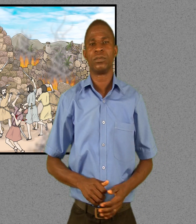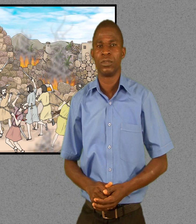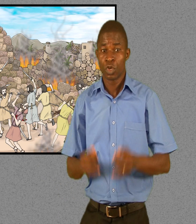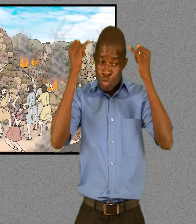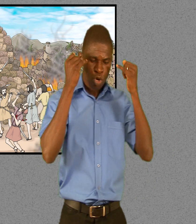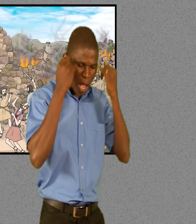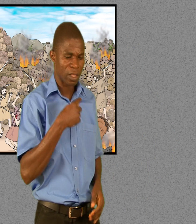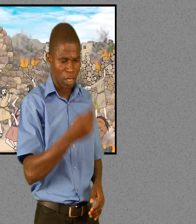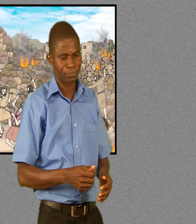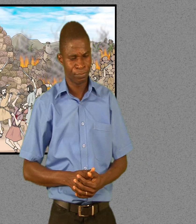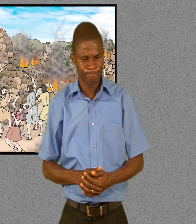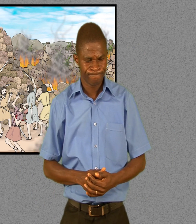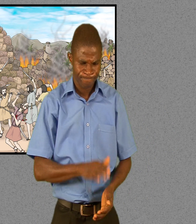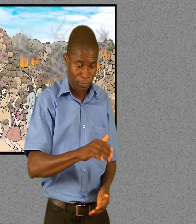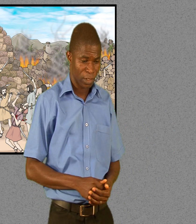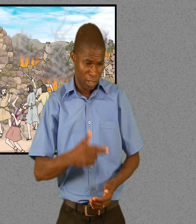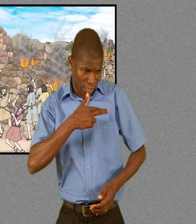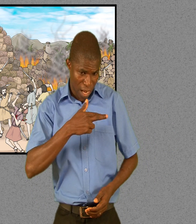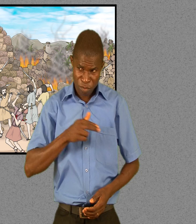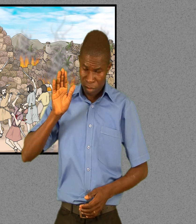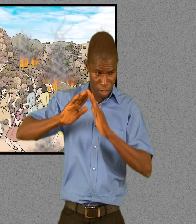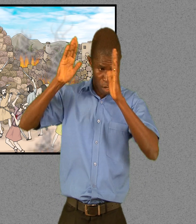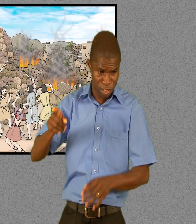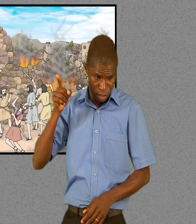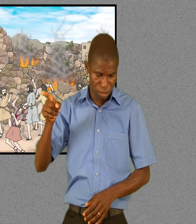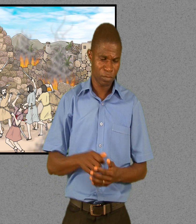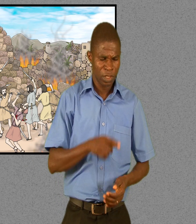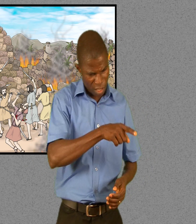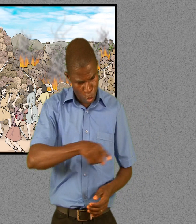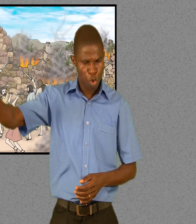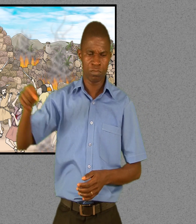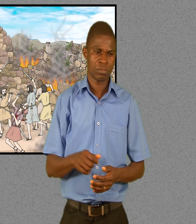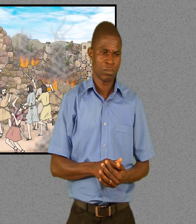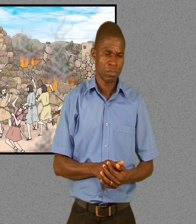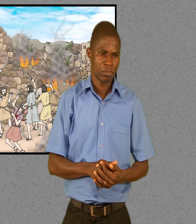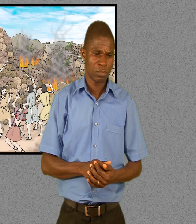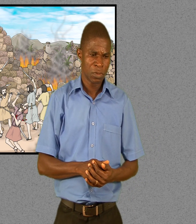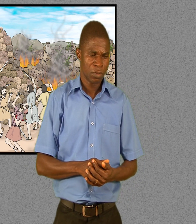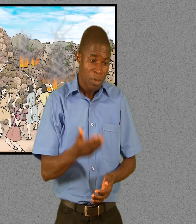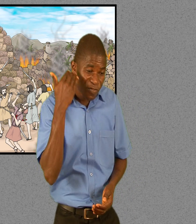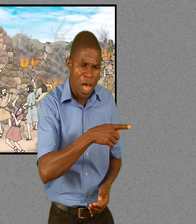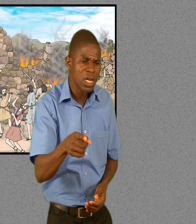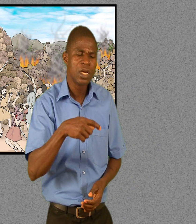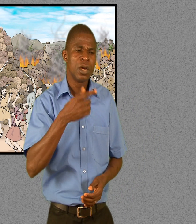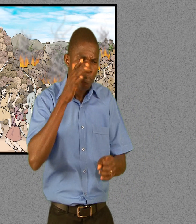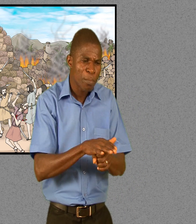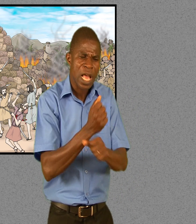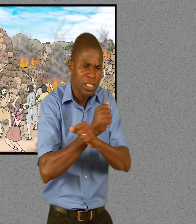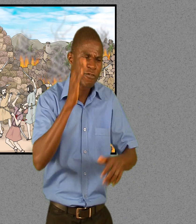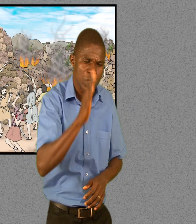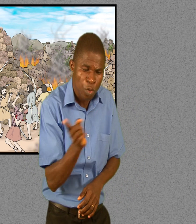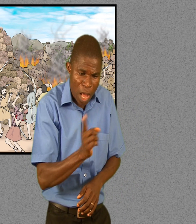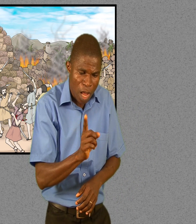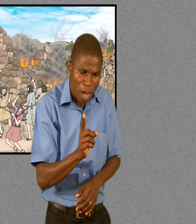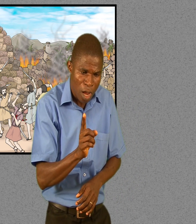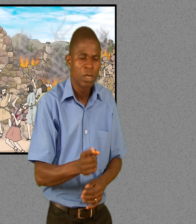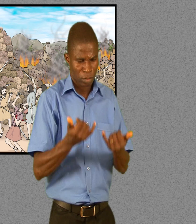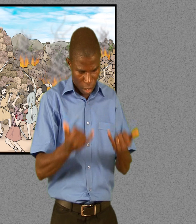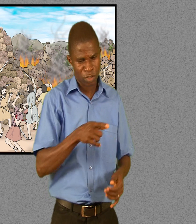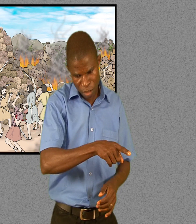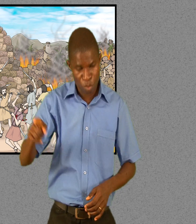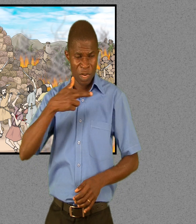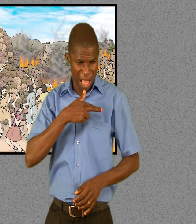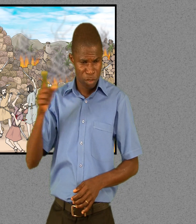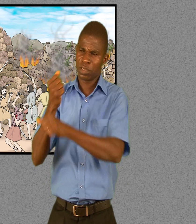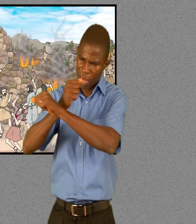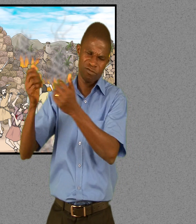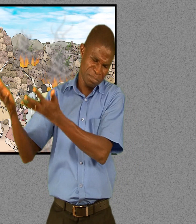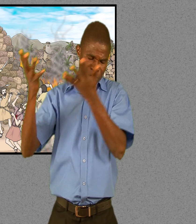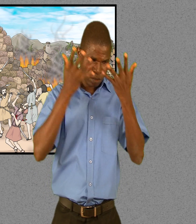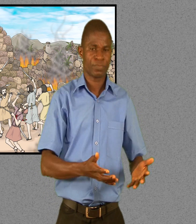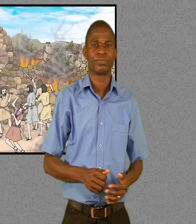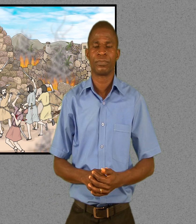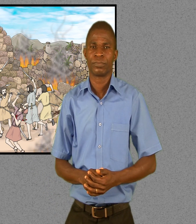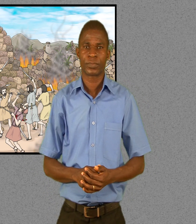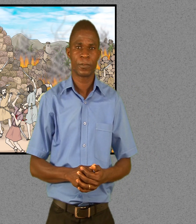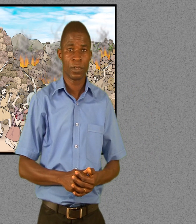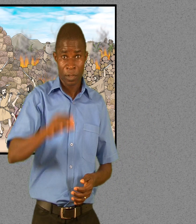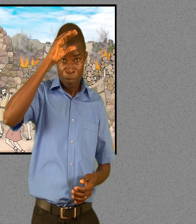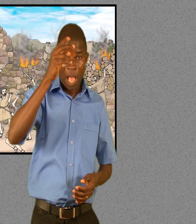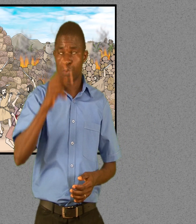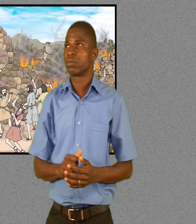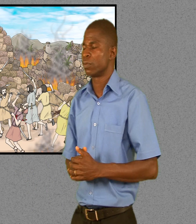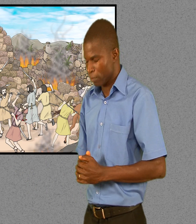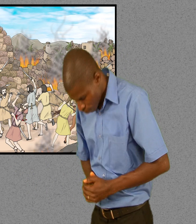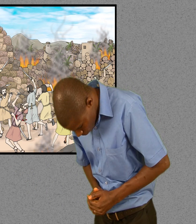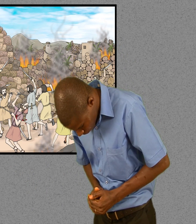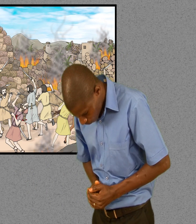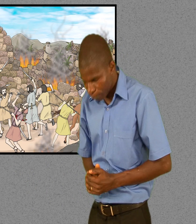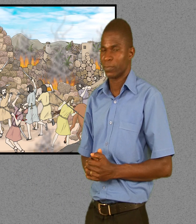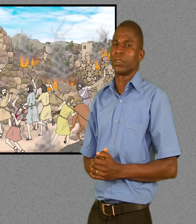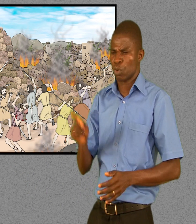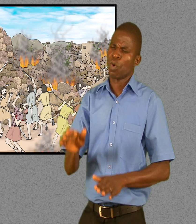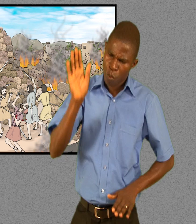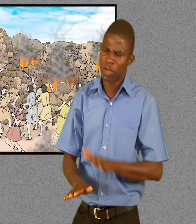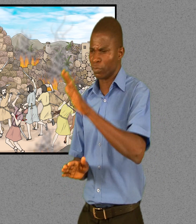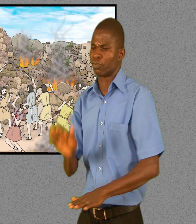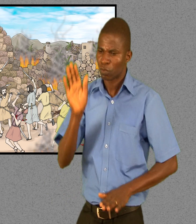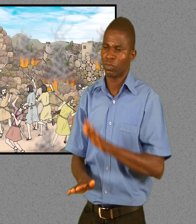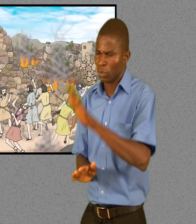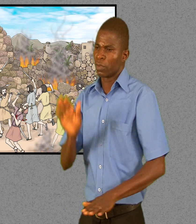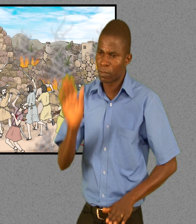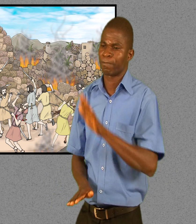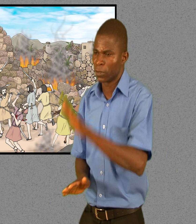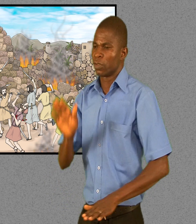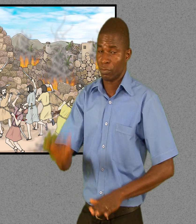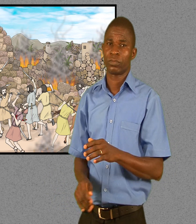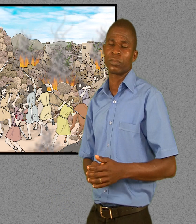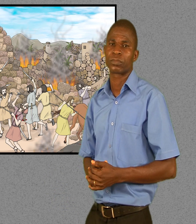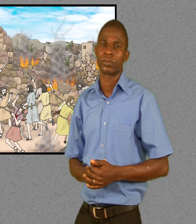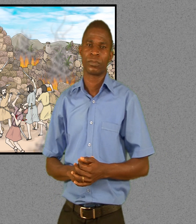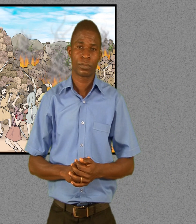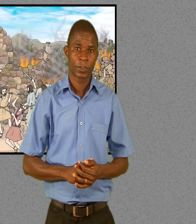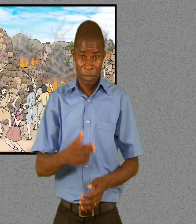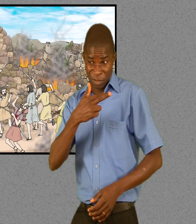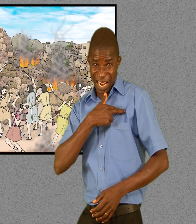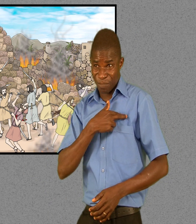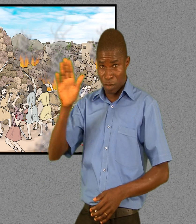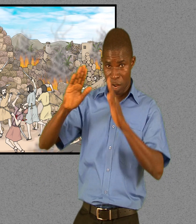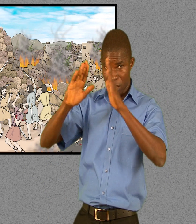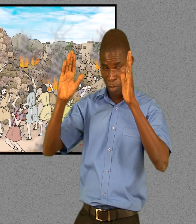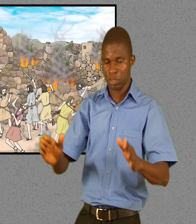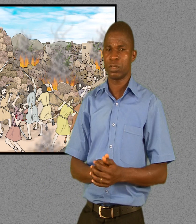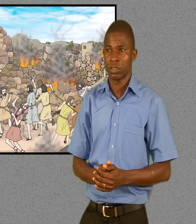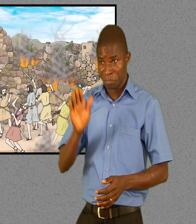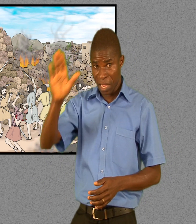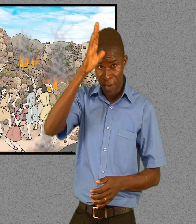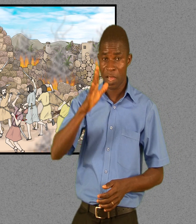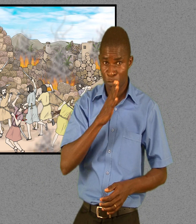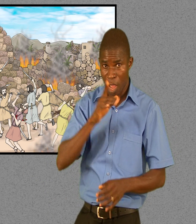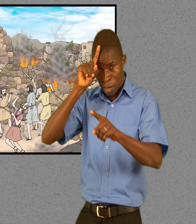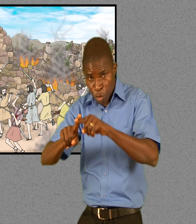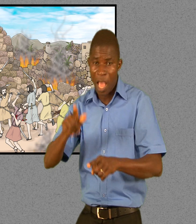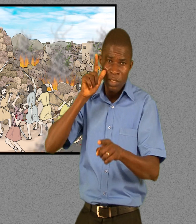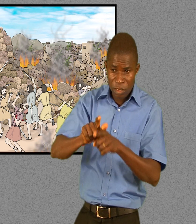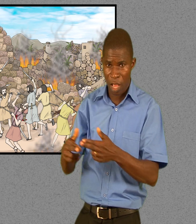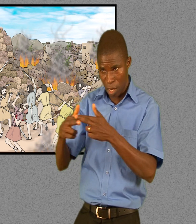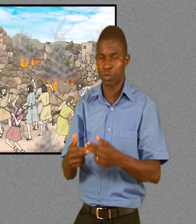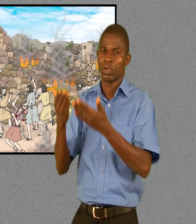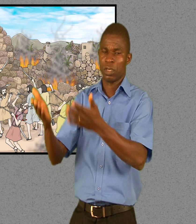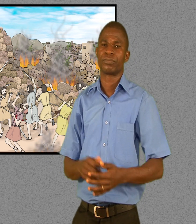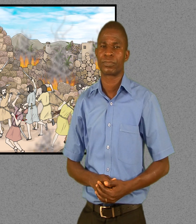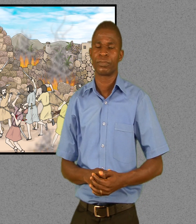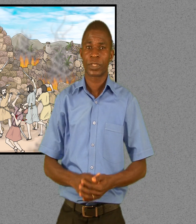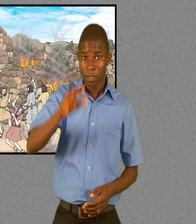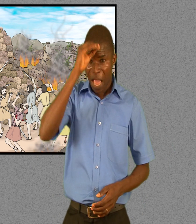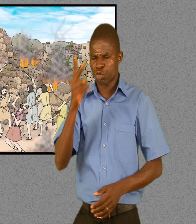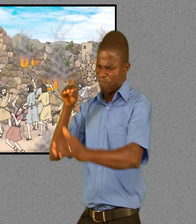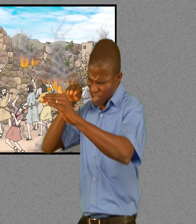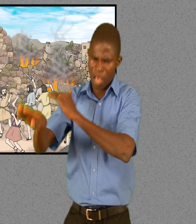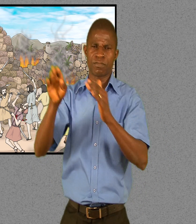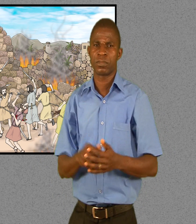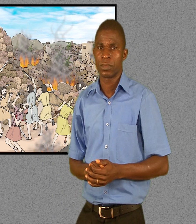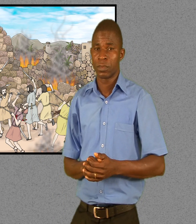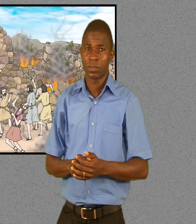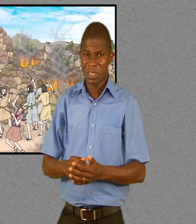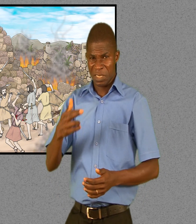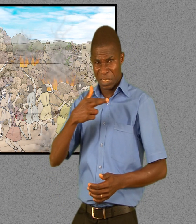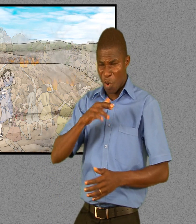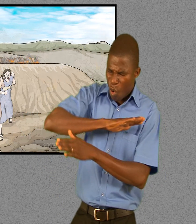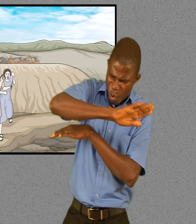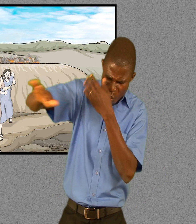Meanwhile, Joshua told the two men who had spied out the land, “Go into the house of the prostitute and bring out the woman and all who are with her, just as you promised her.”